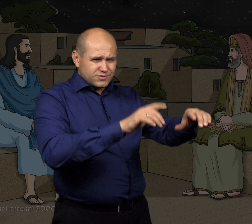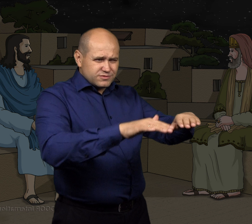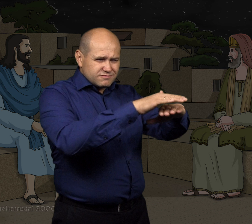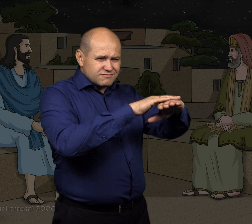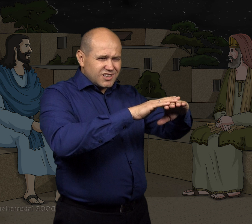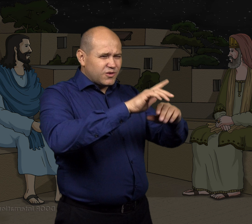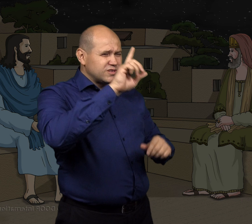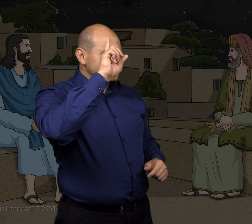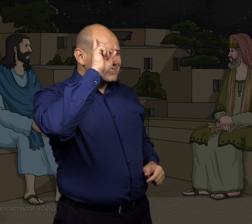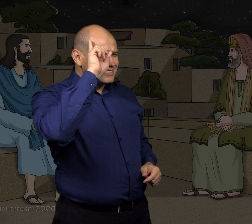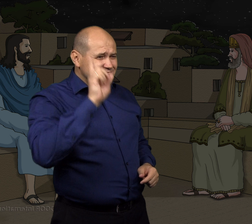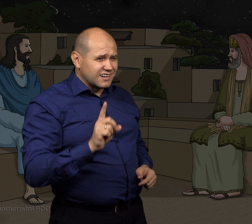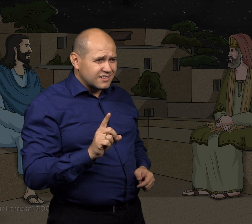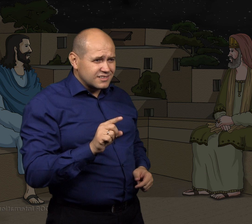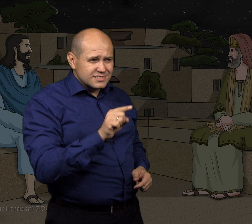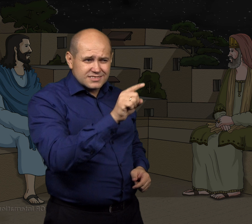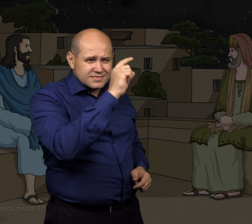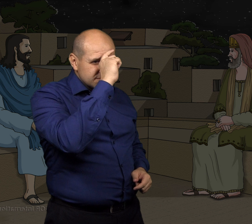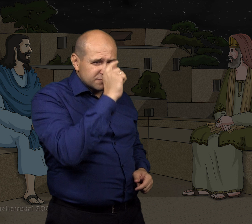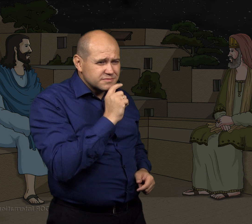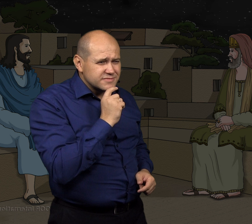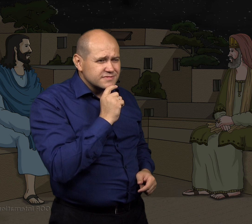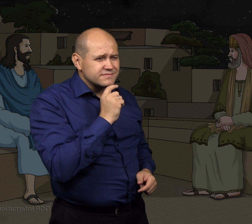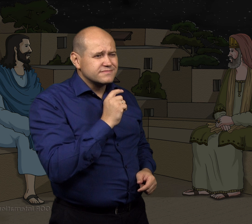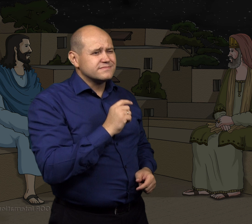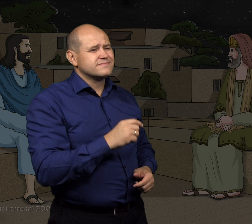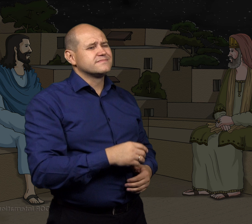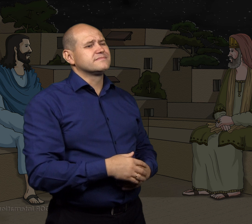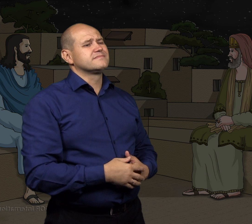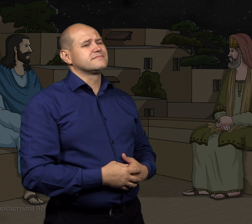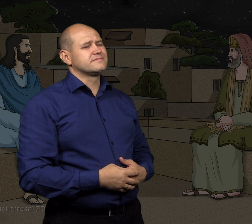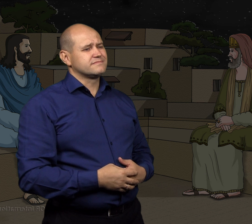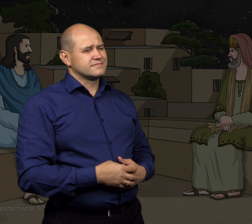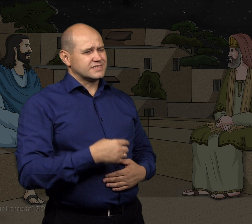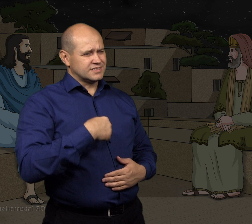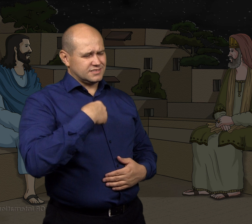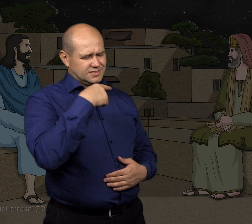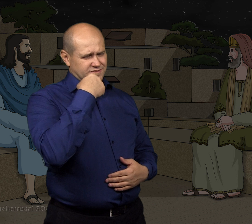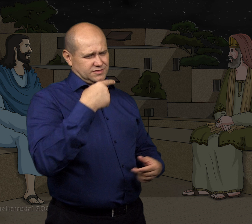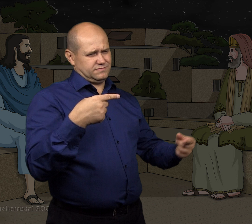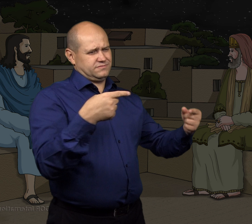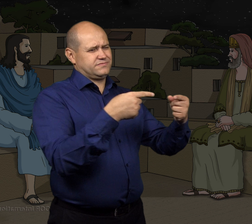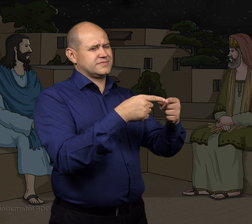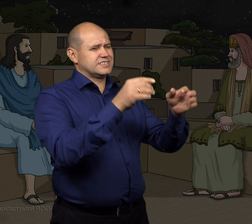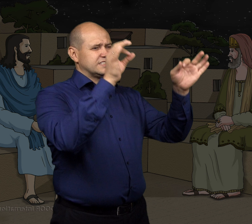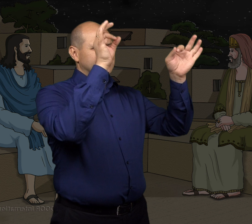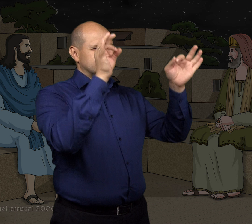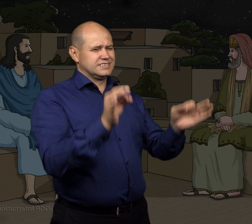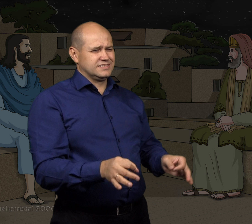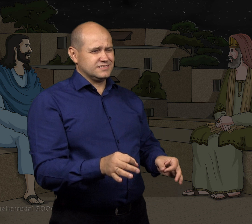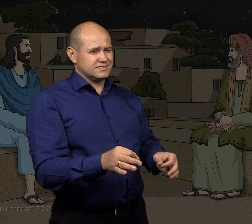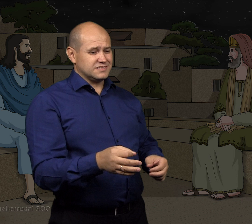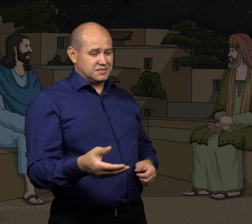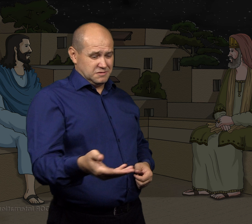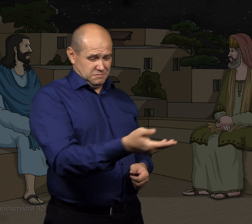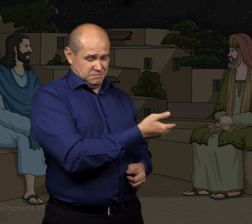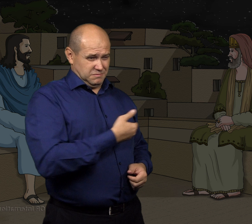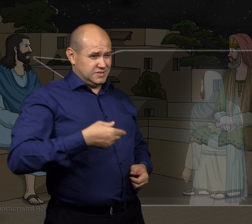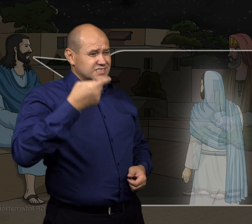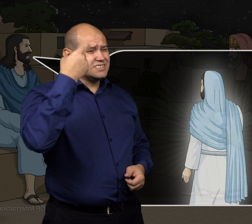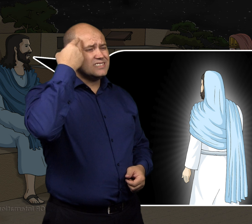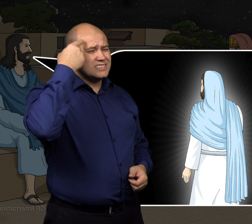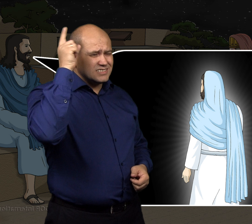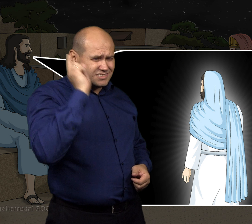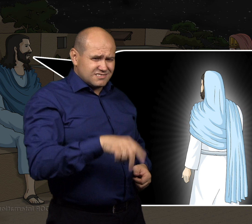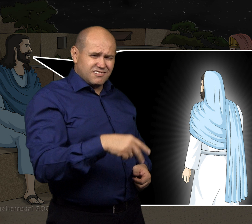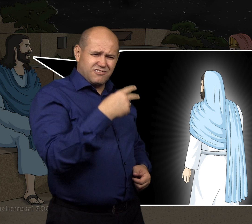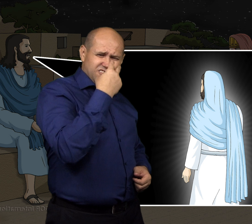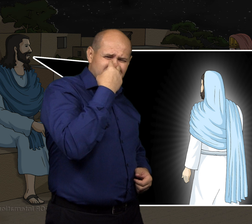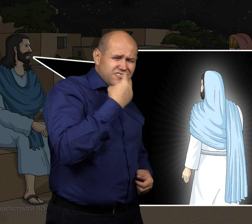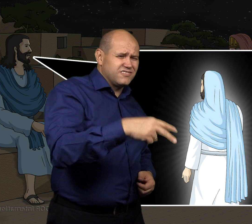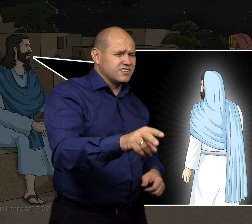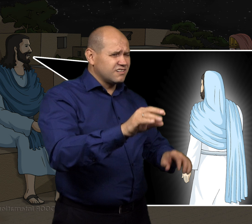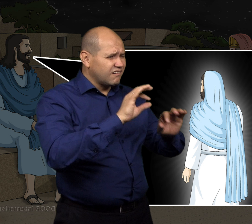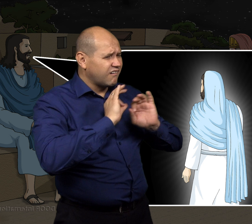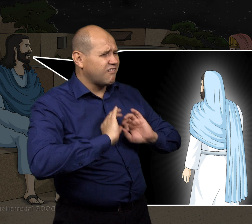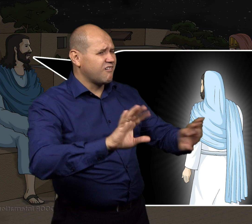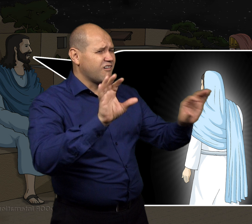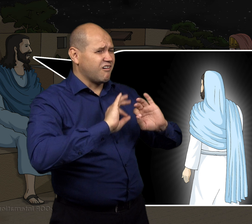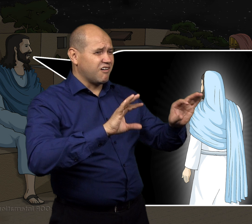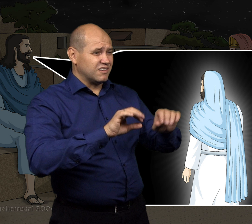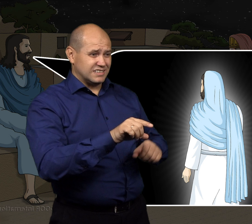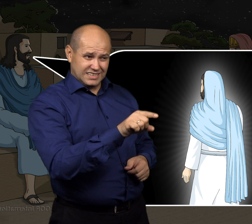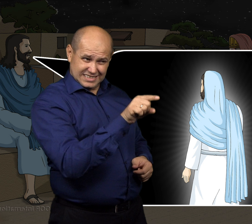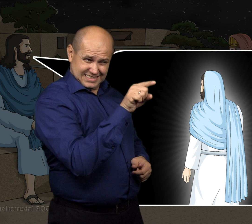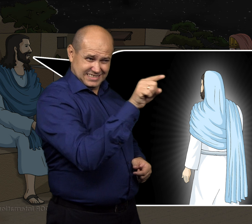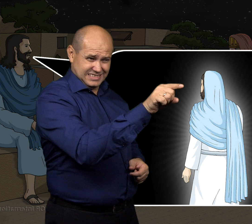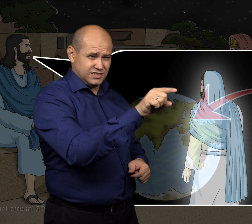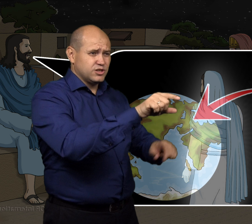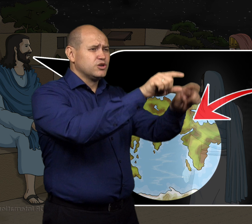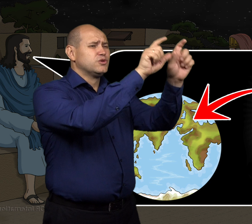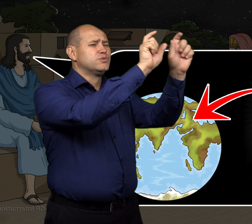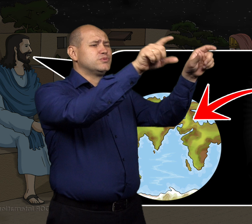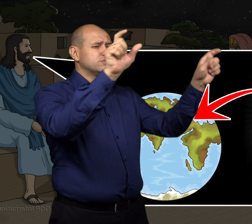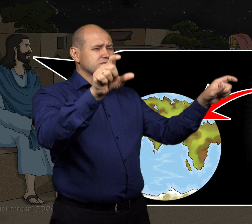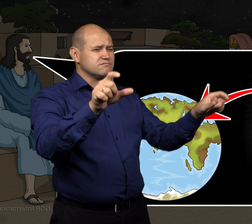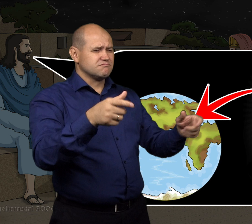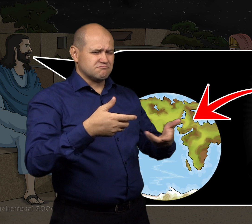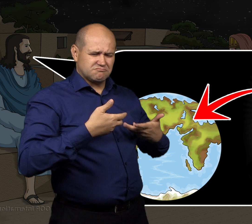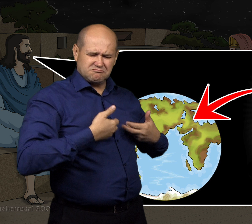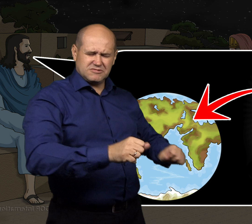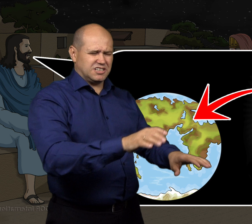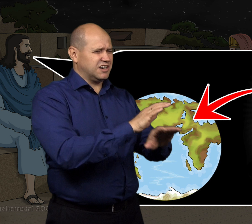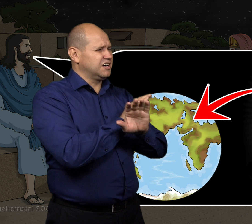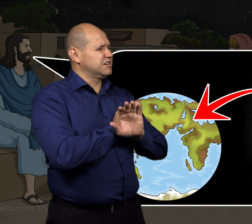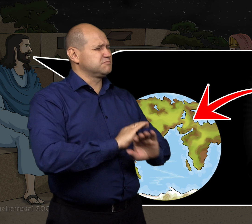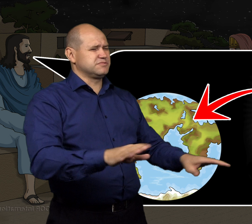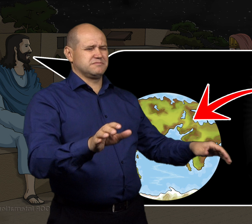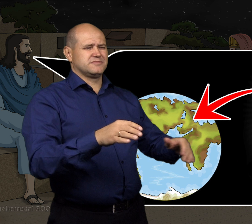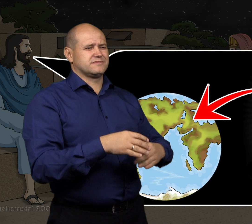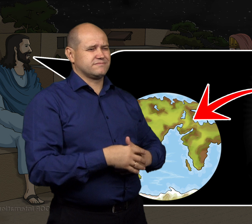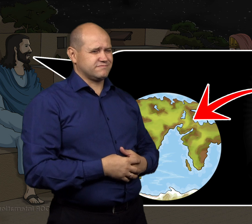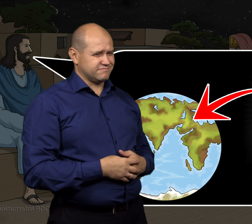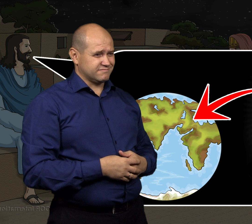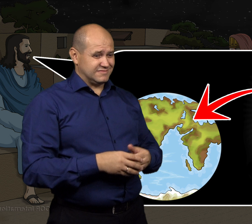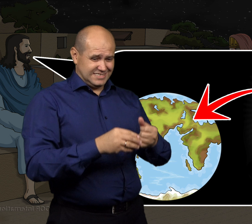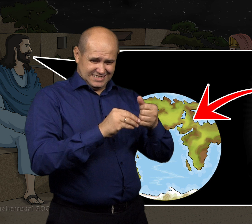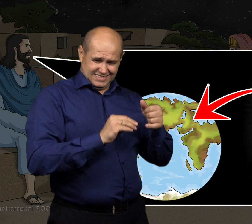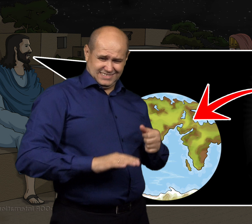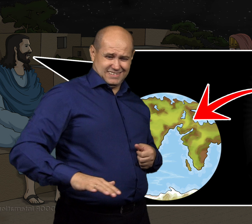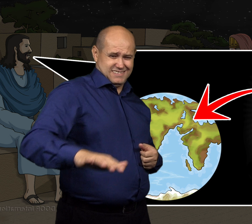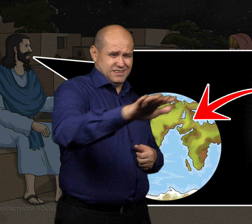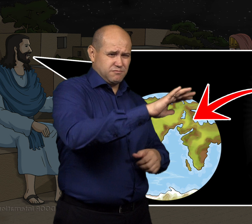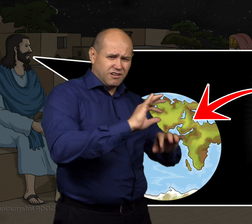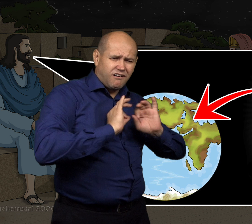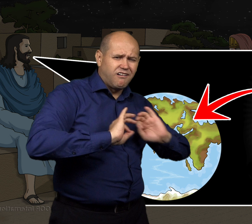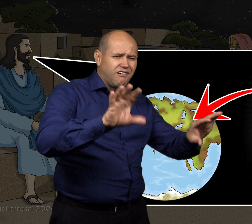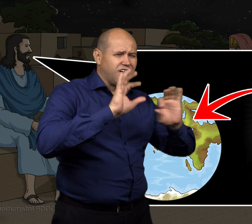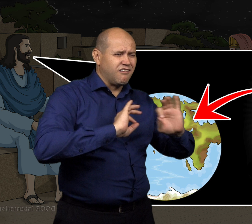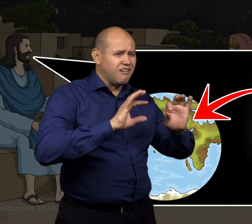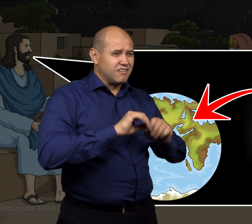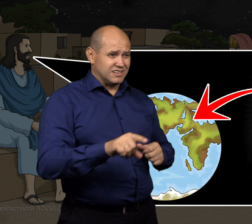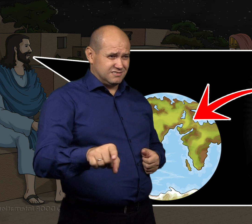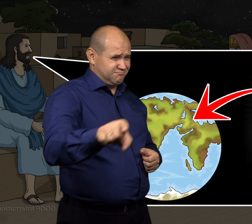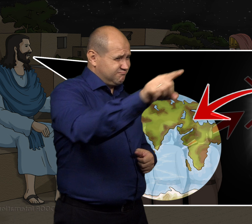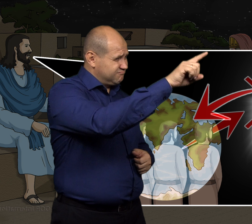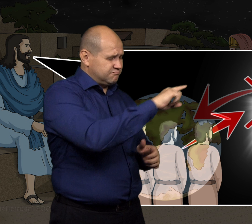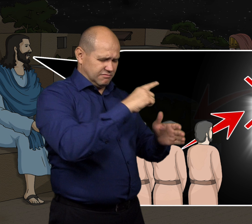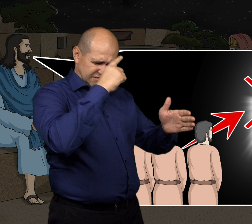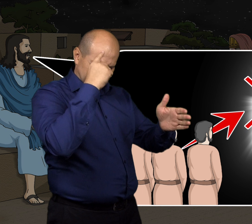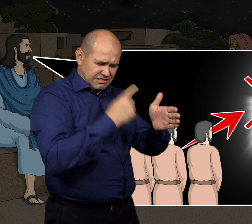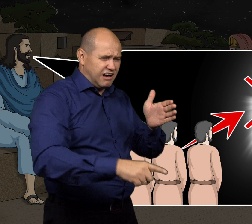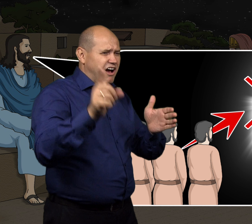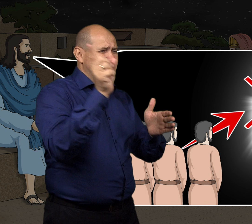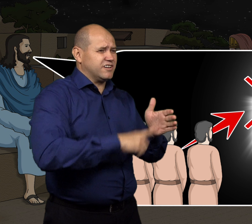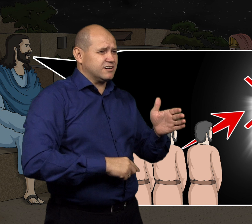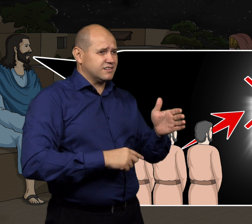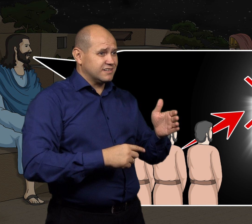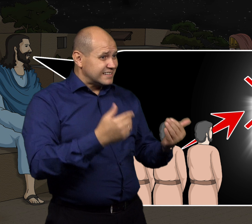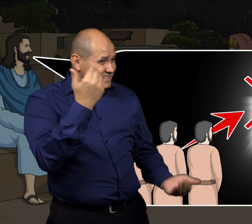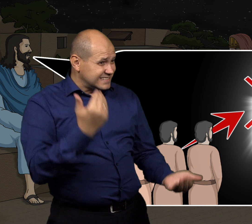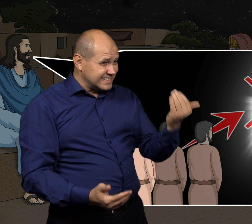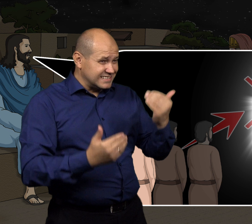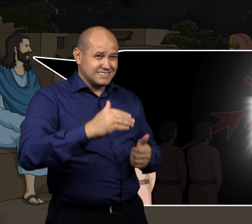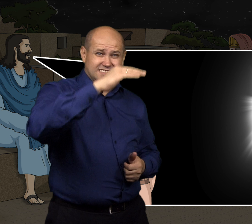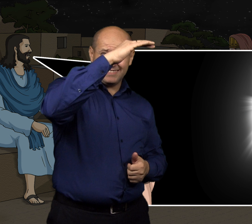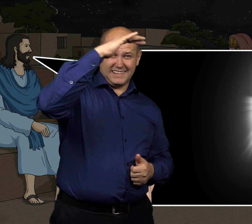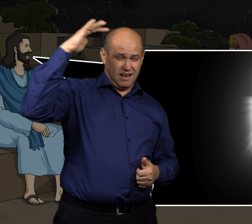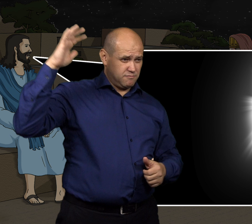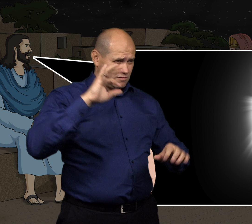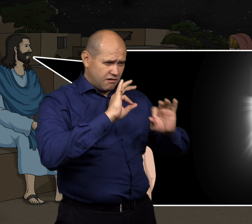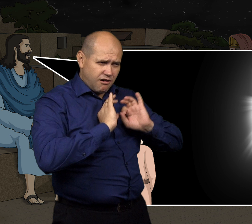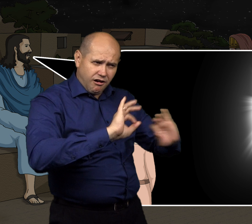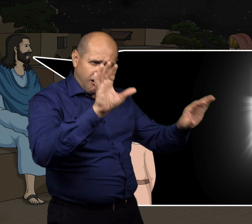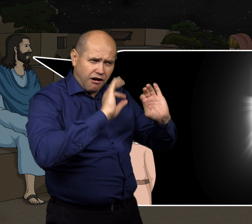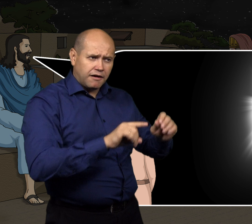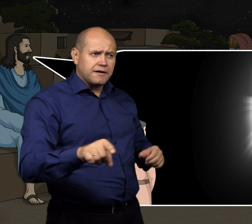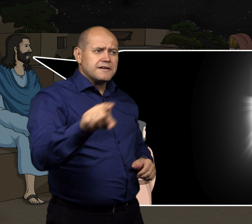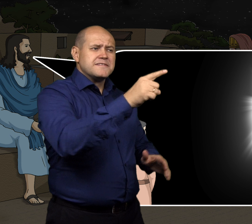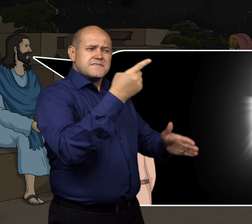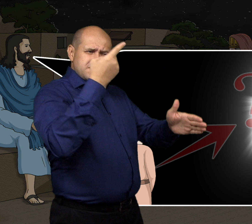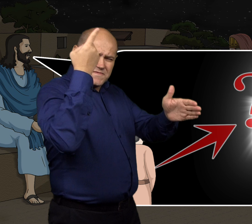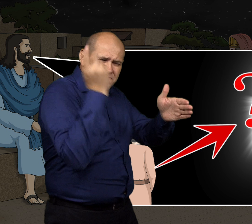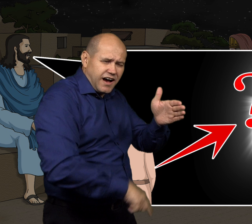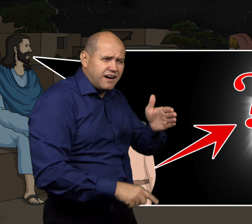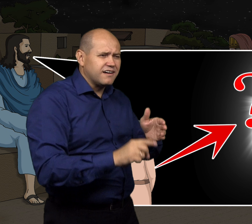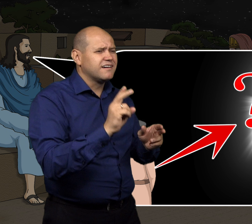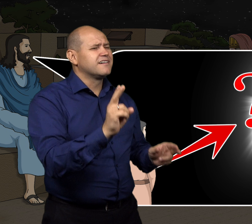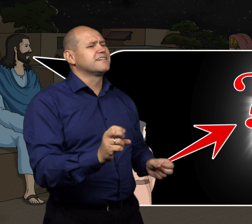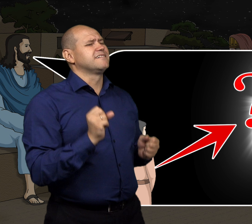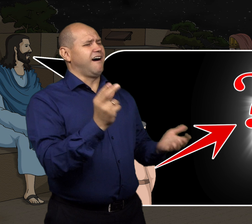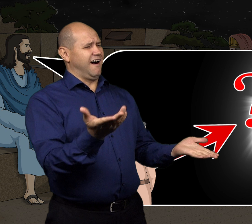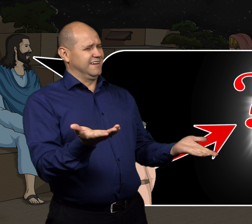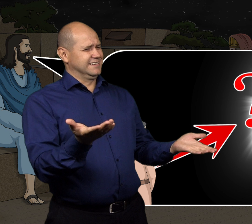Truly, truly, I tell you, we speak of what we know, and we testify to what we have seen, and yet you people do not accept our testimony.